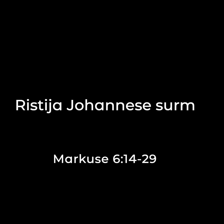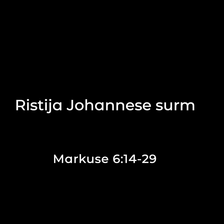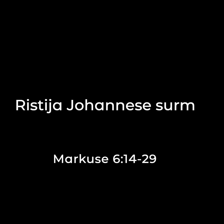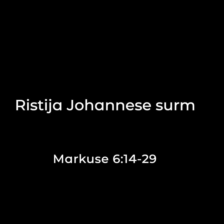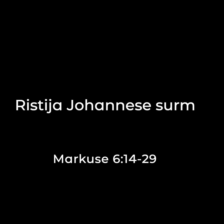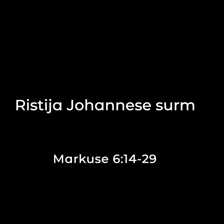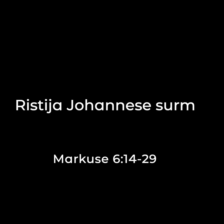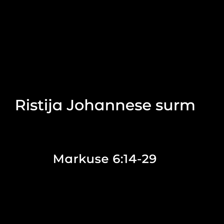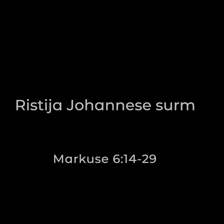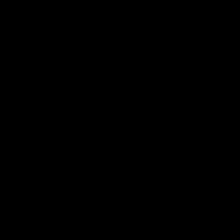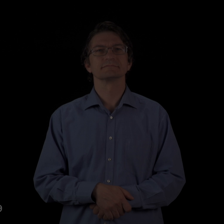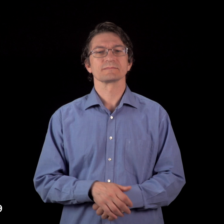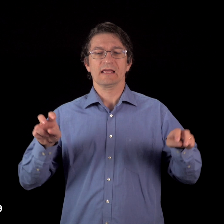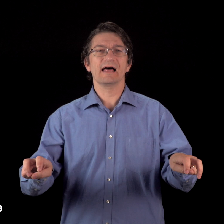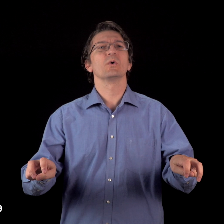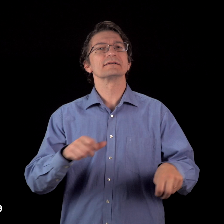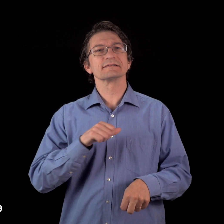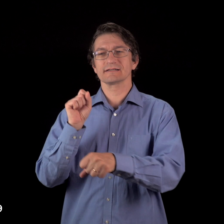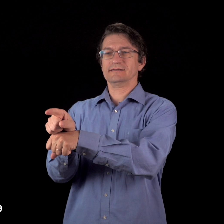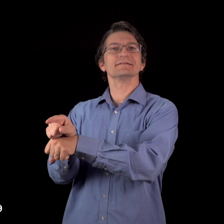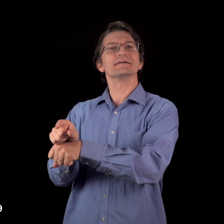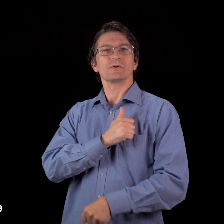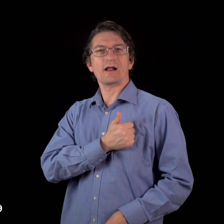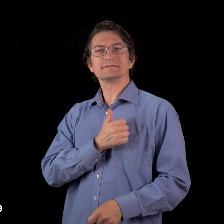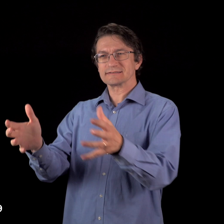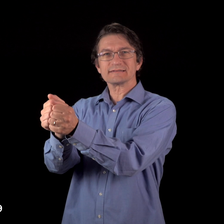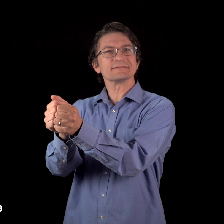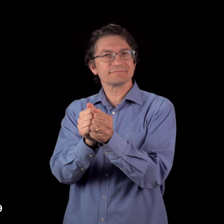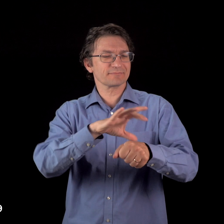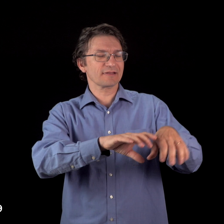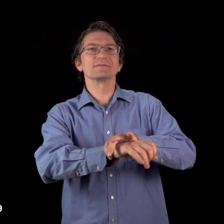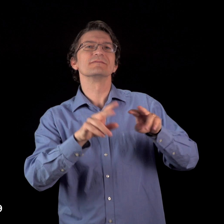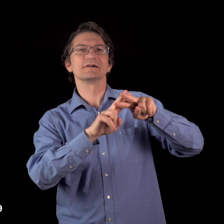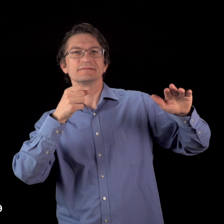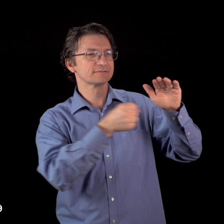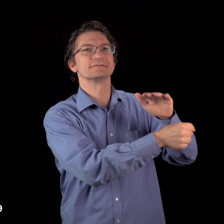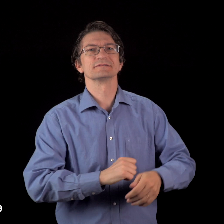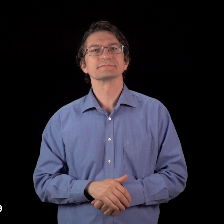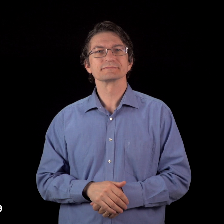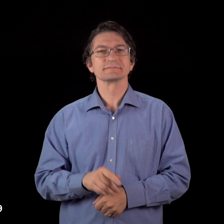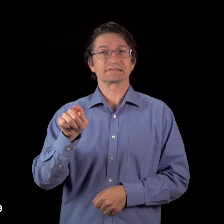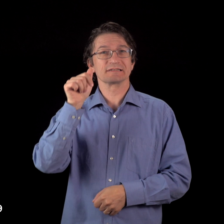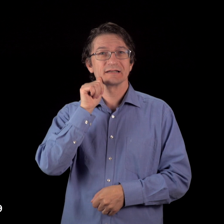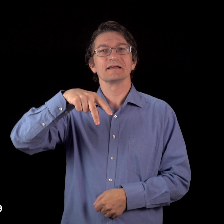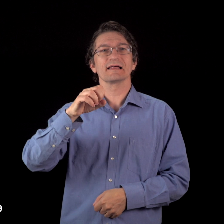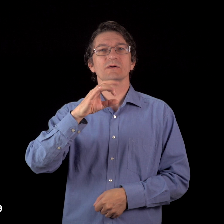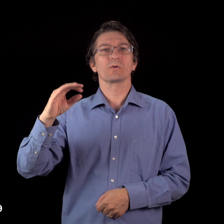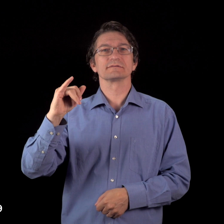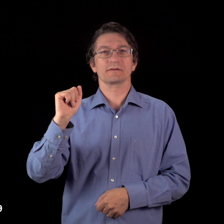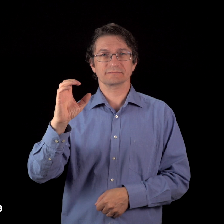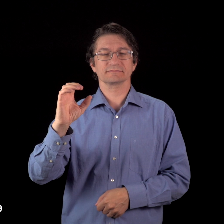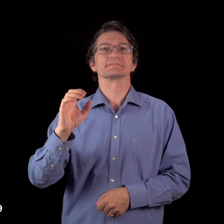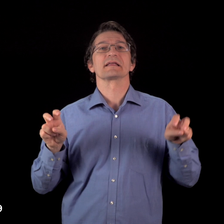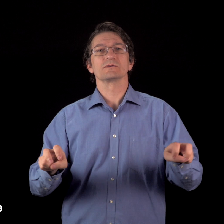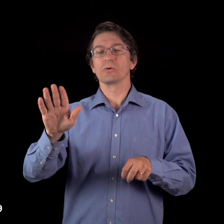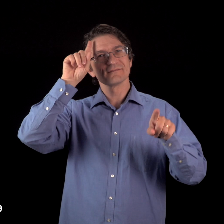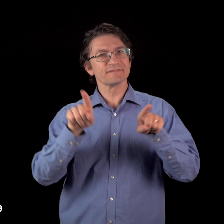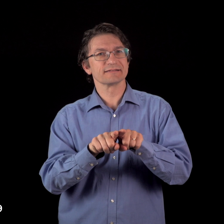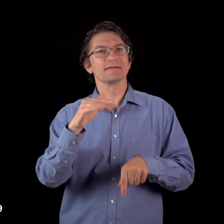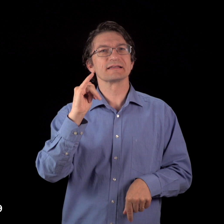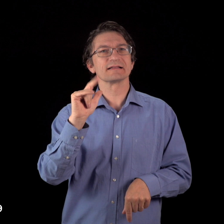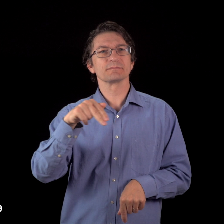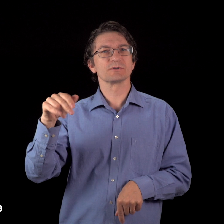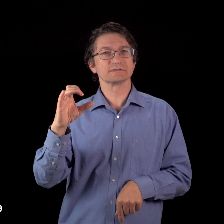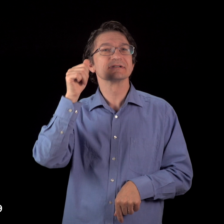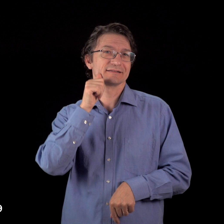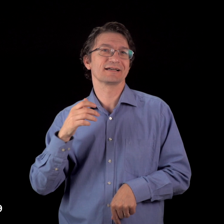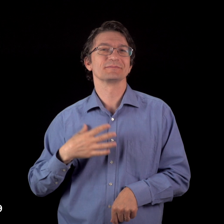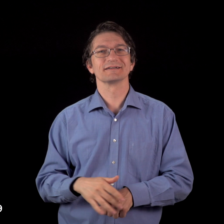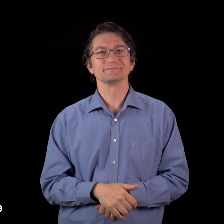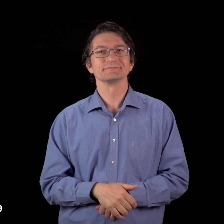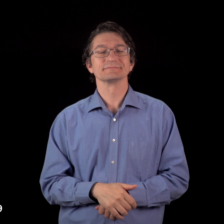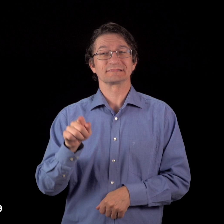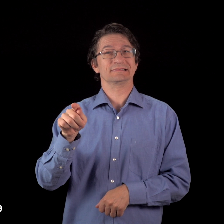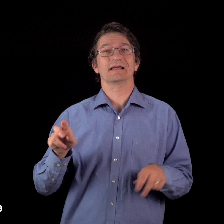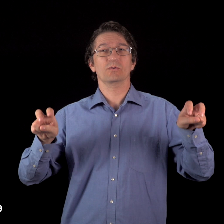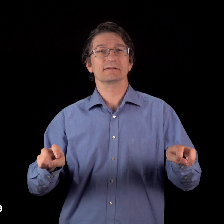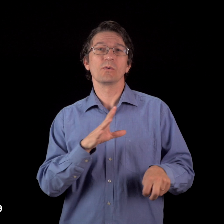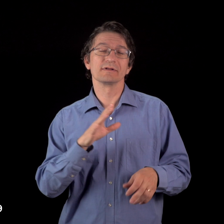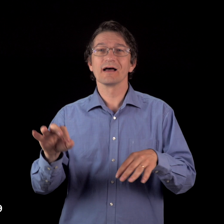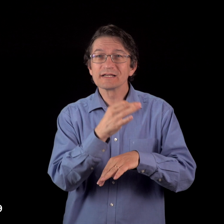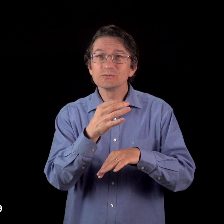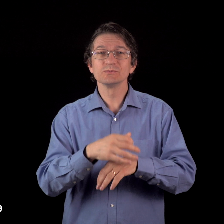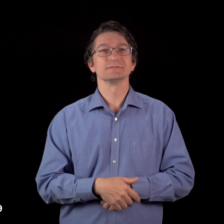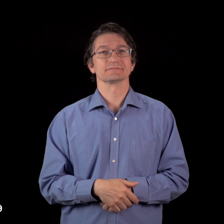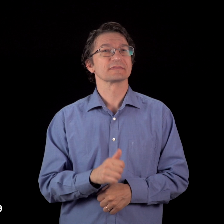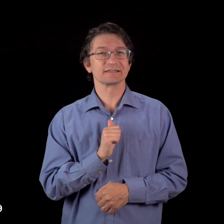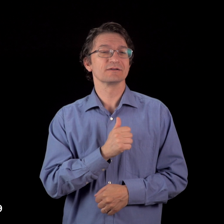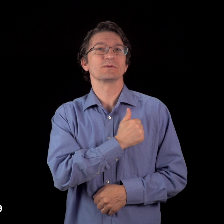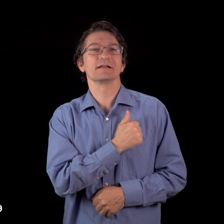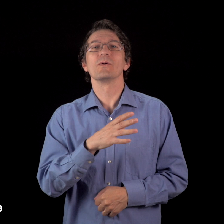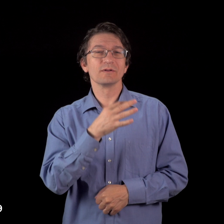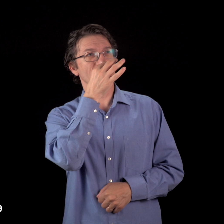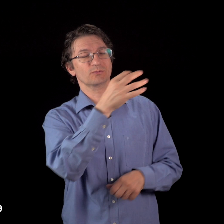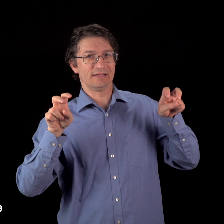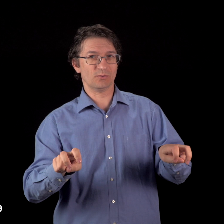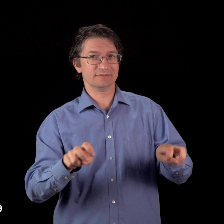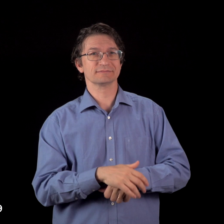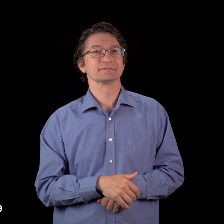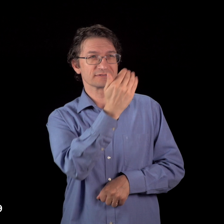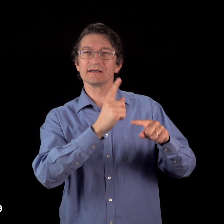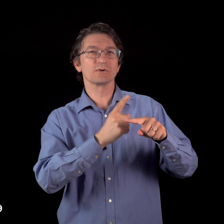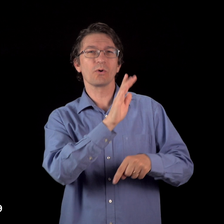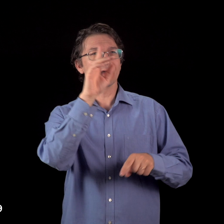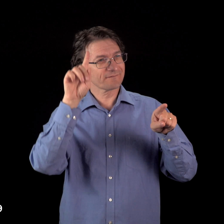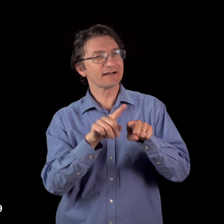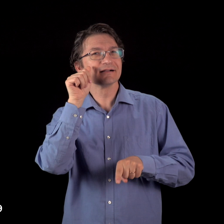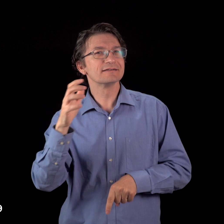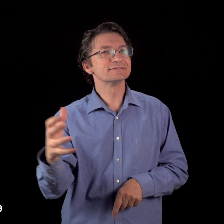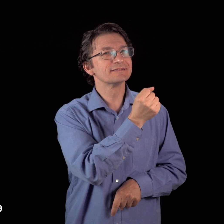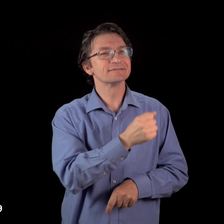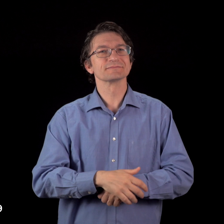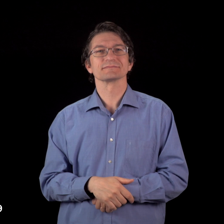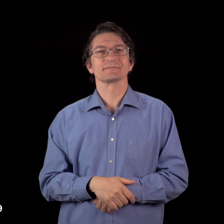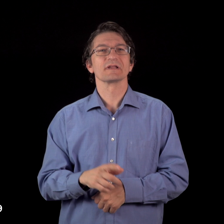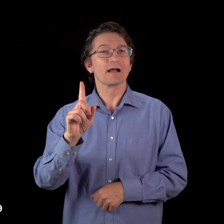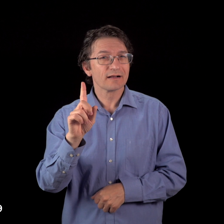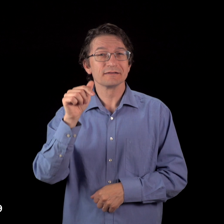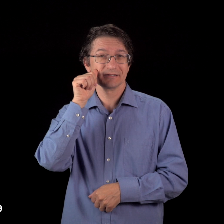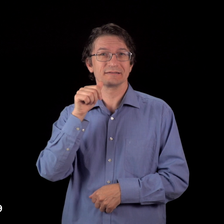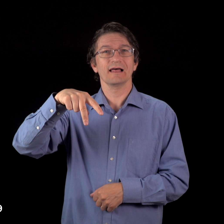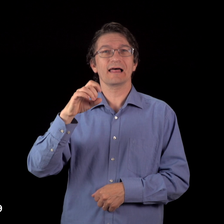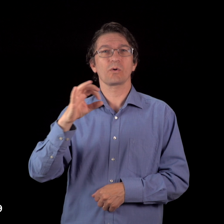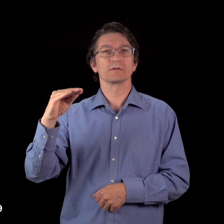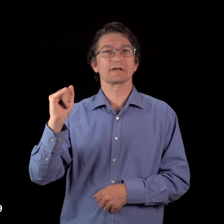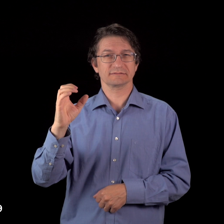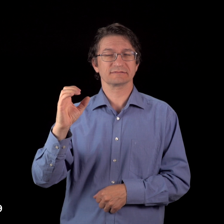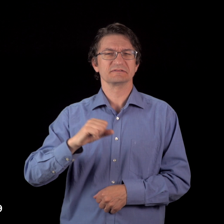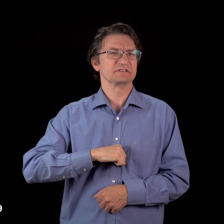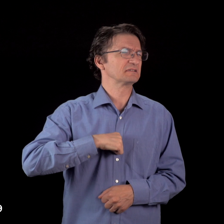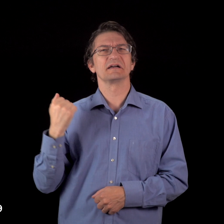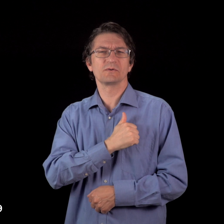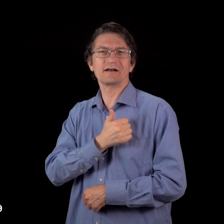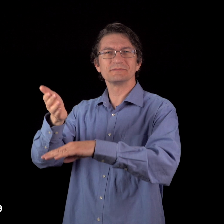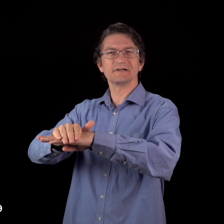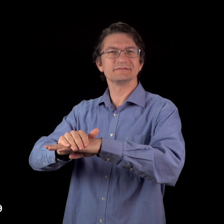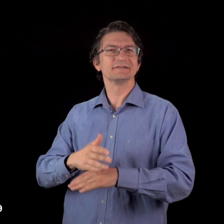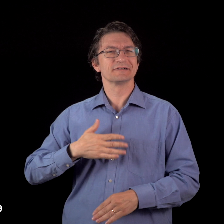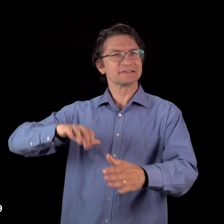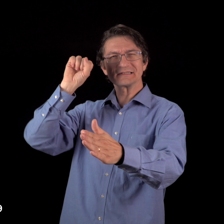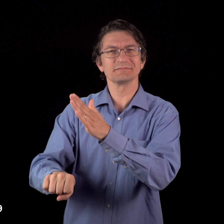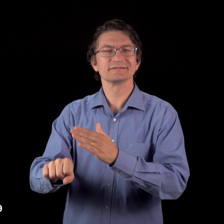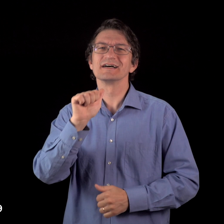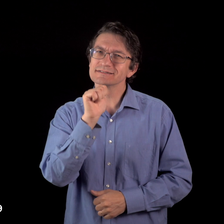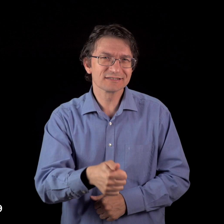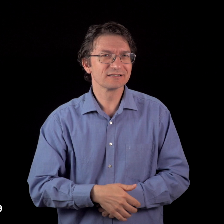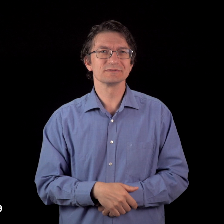Now King Herod heard about this, for Jesus’ name had become well known, and people were saying, “John the Baptist has risen from the dead! That is why miraculous powers are at work in him.” Others were saying, “He is Elijah,” and still others, “He is a prophet, like one of the prophets of old.”